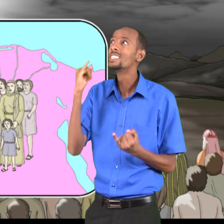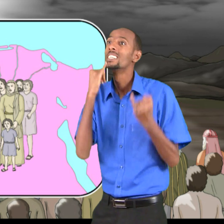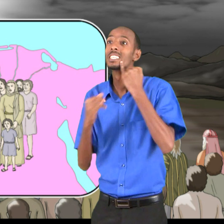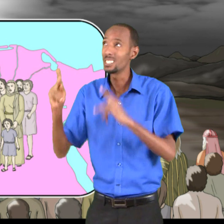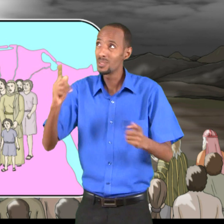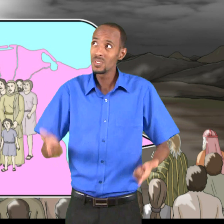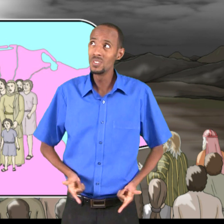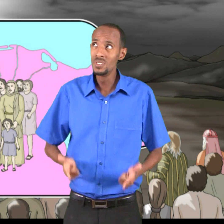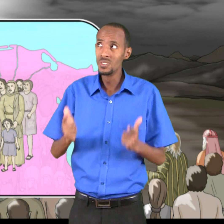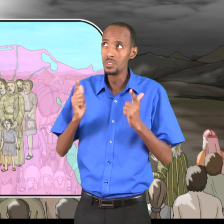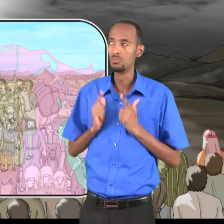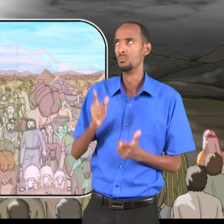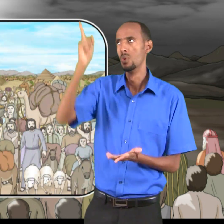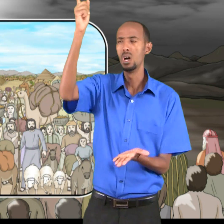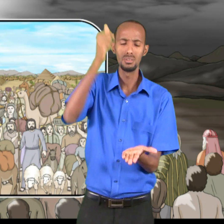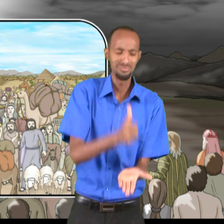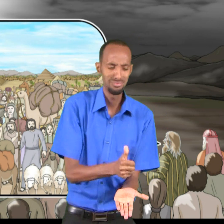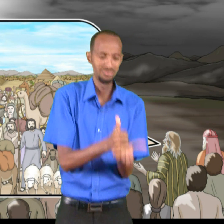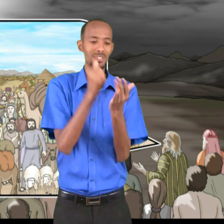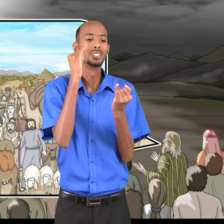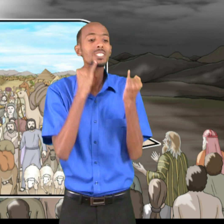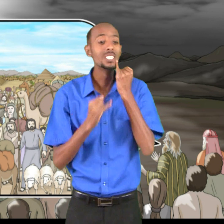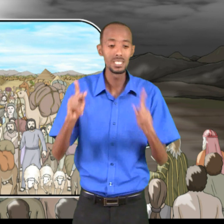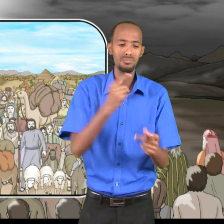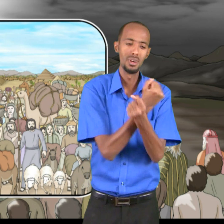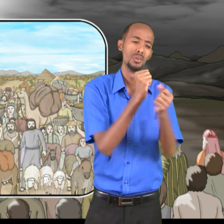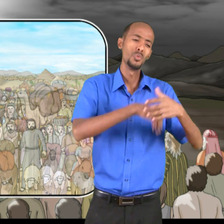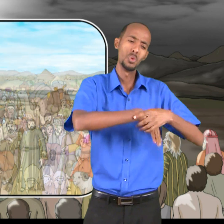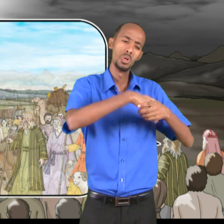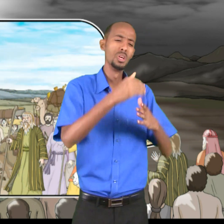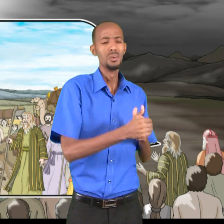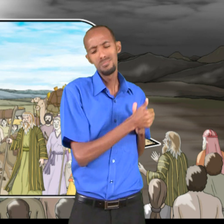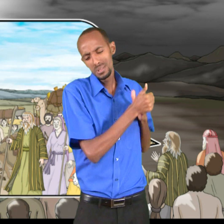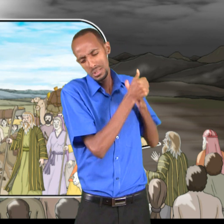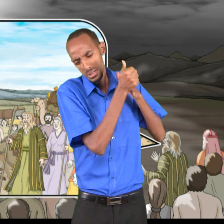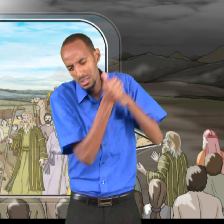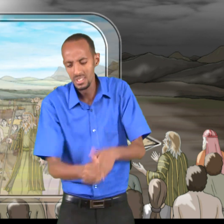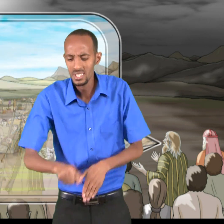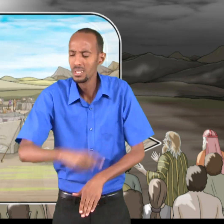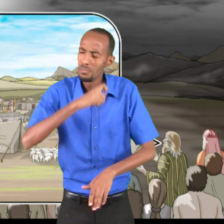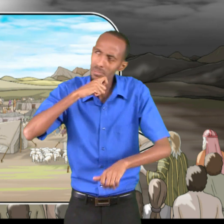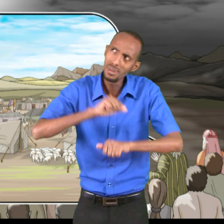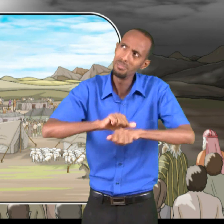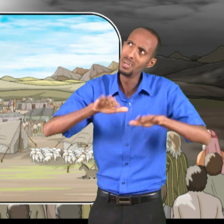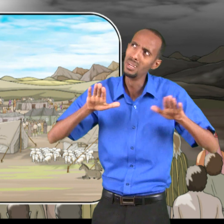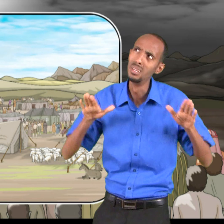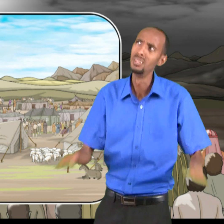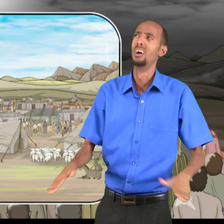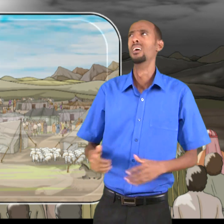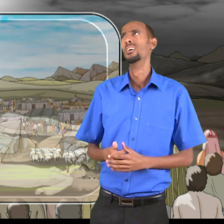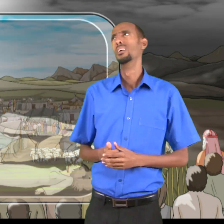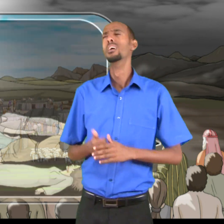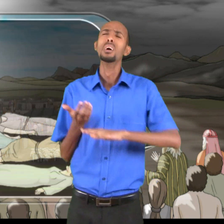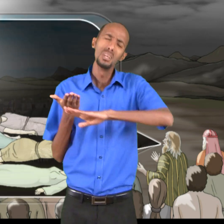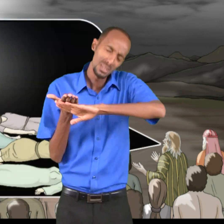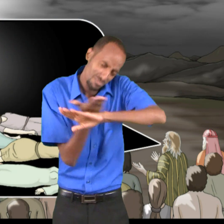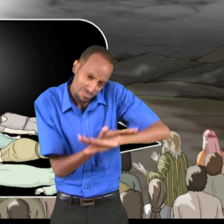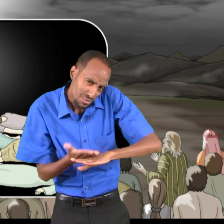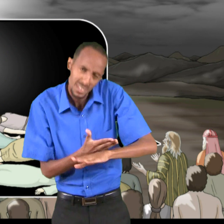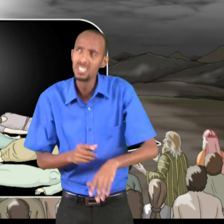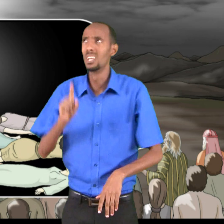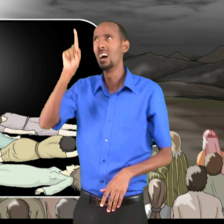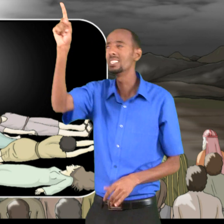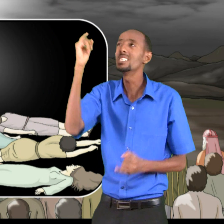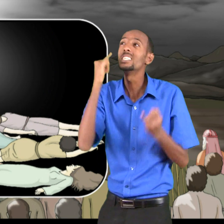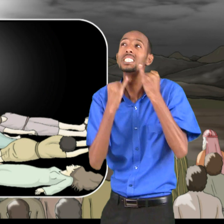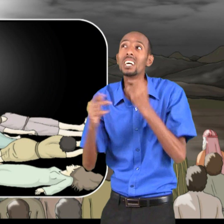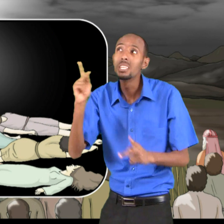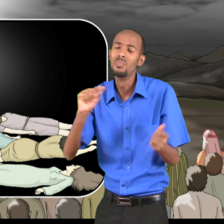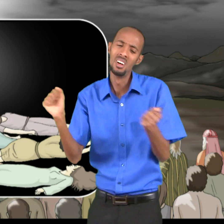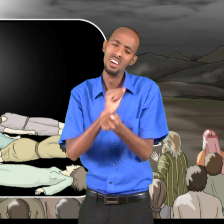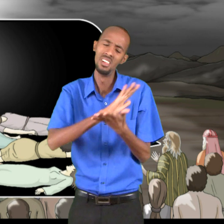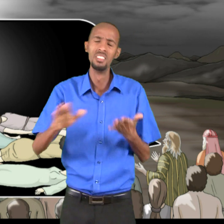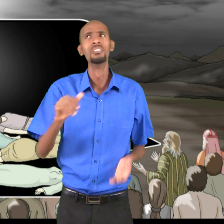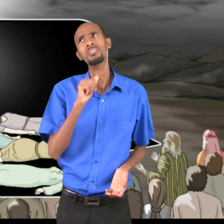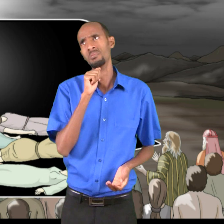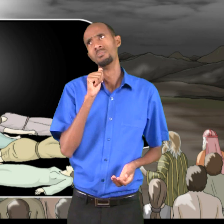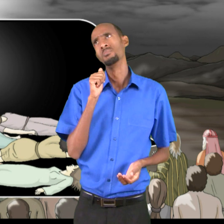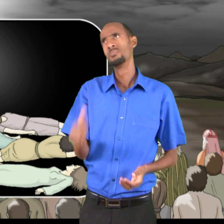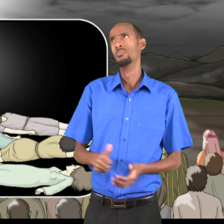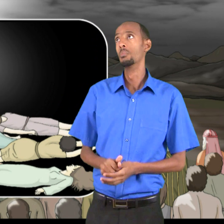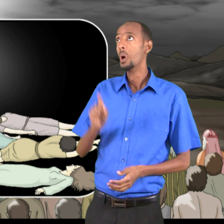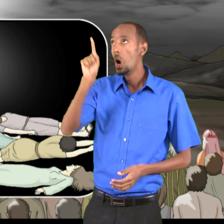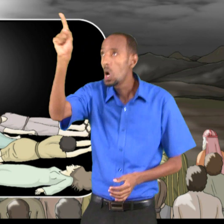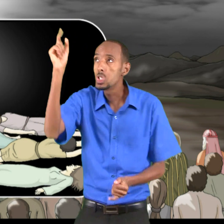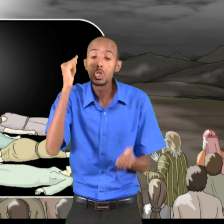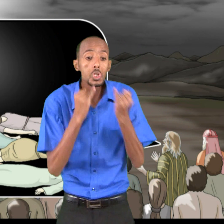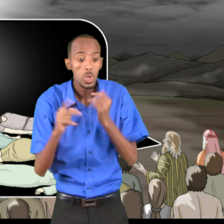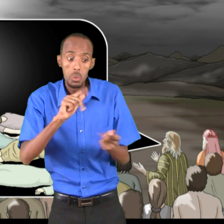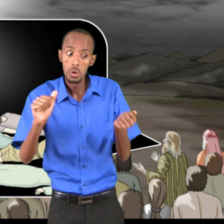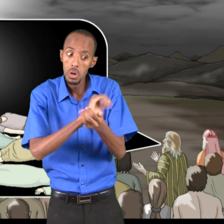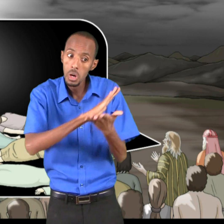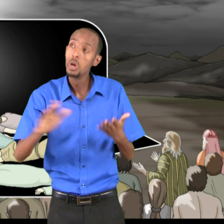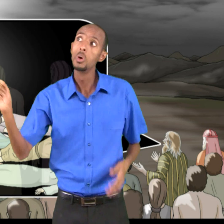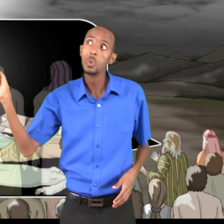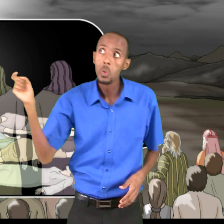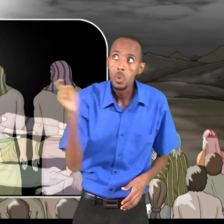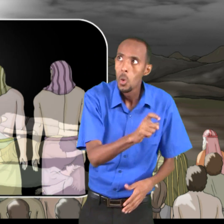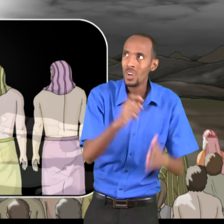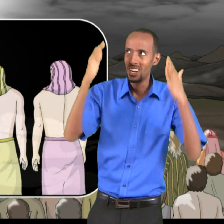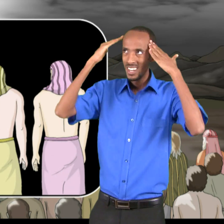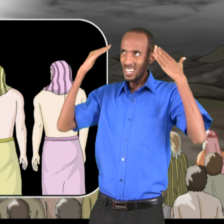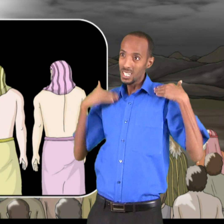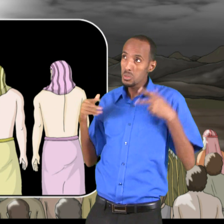And they will tell it to the inhabitants of this land.